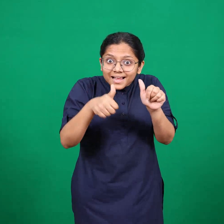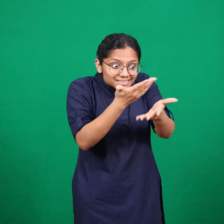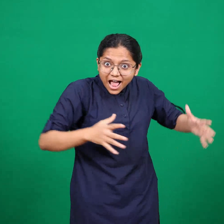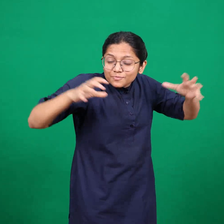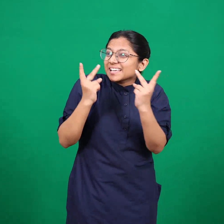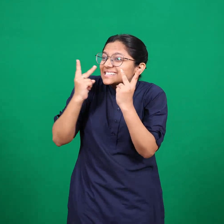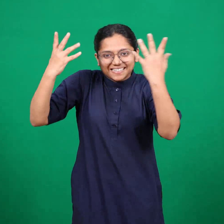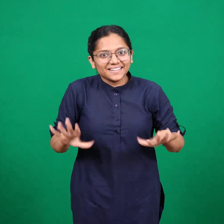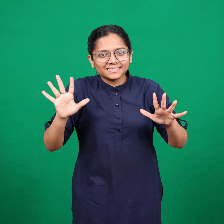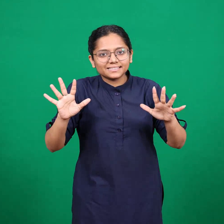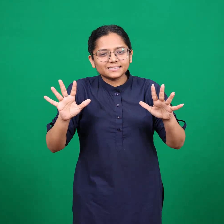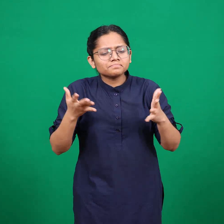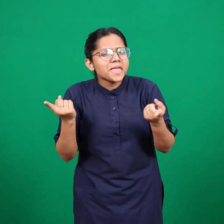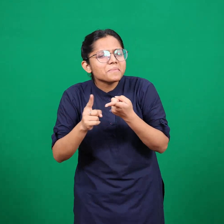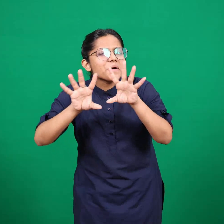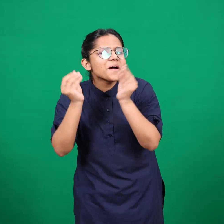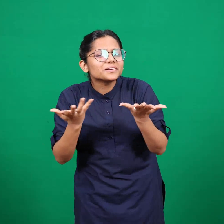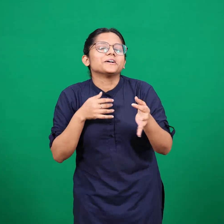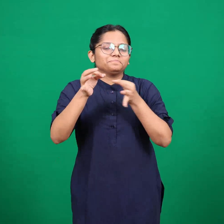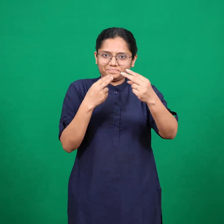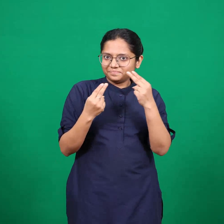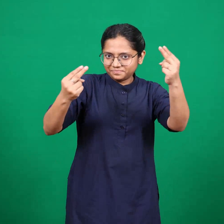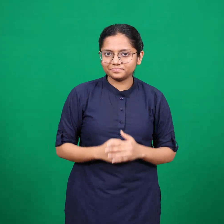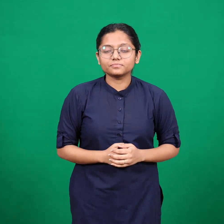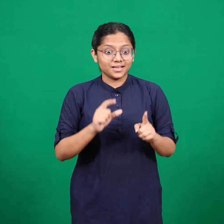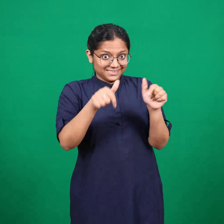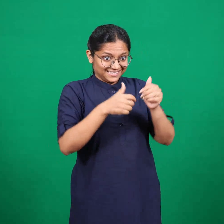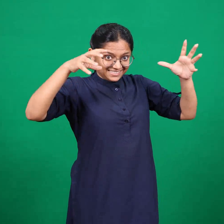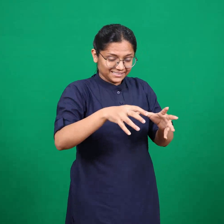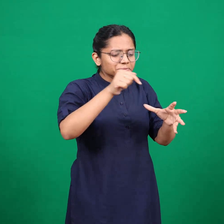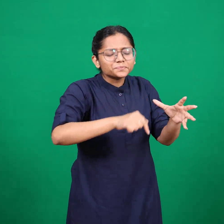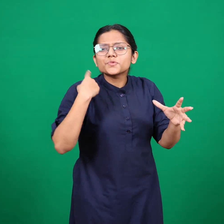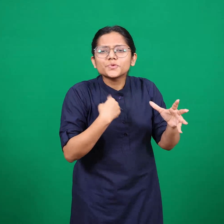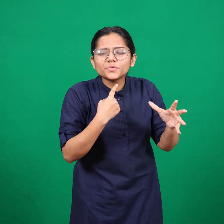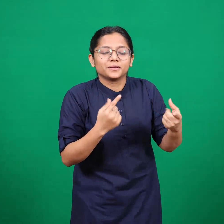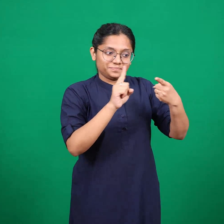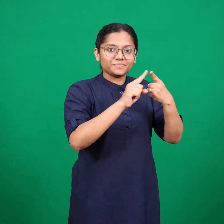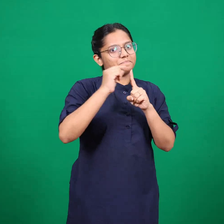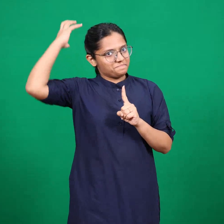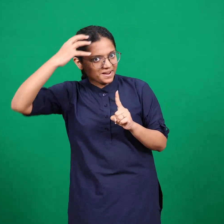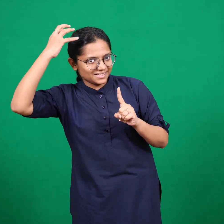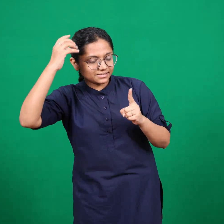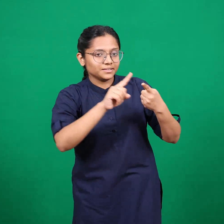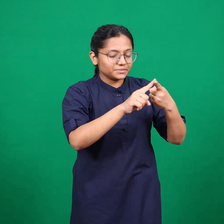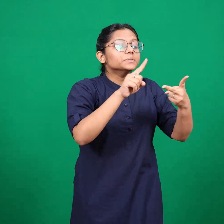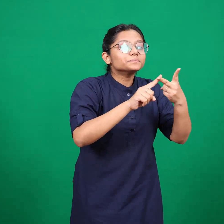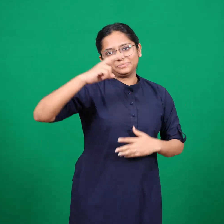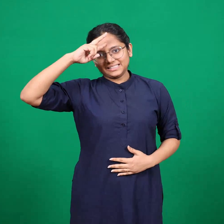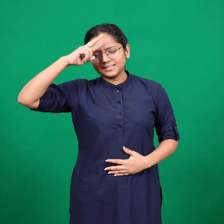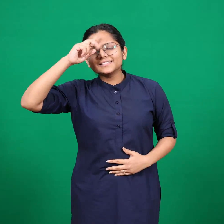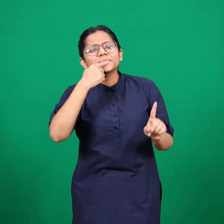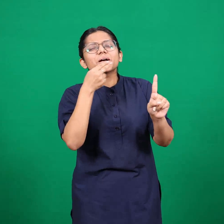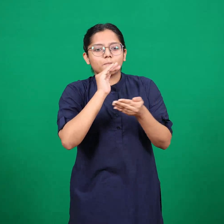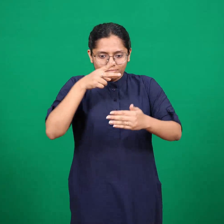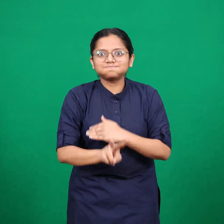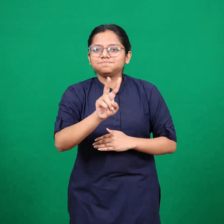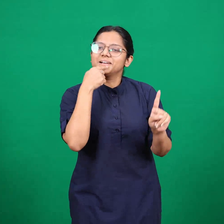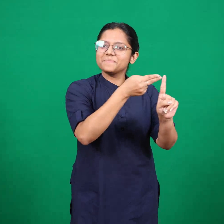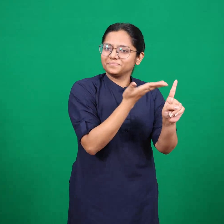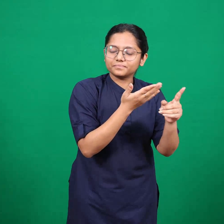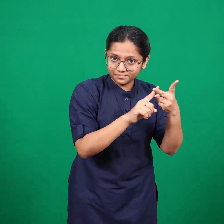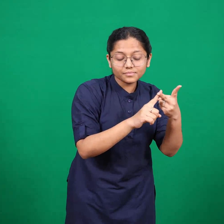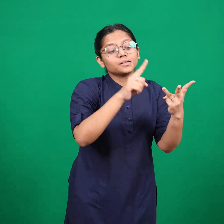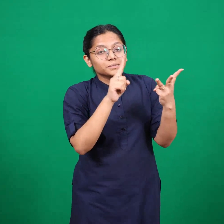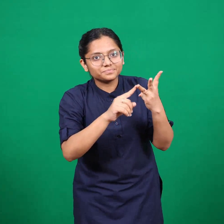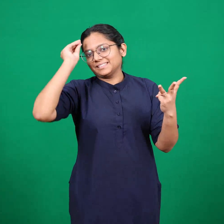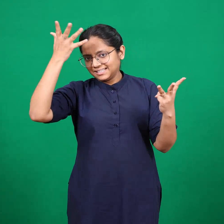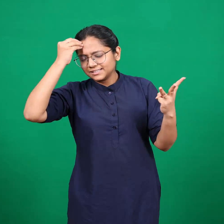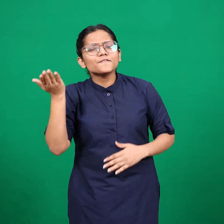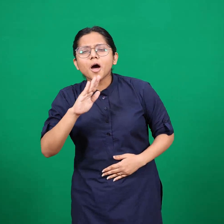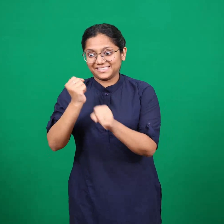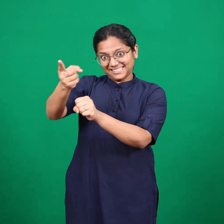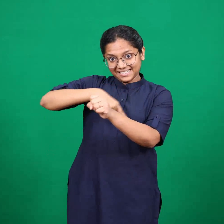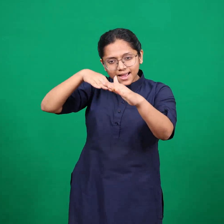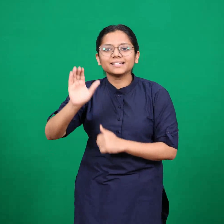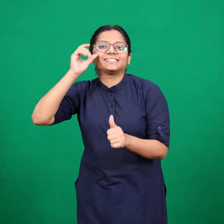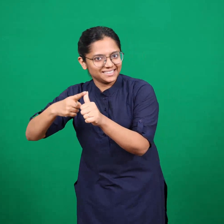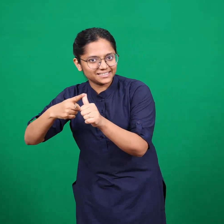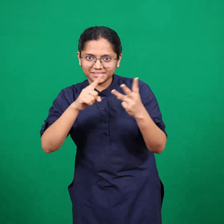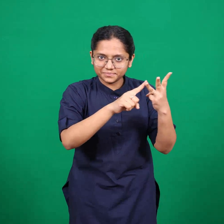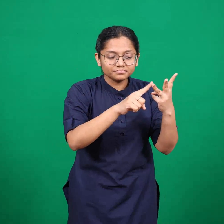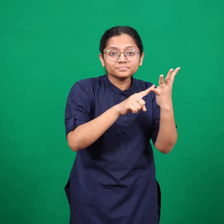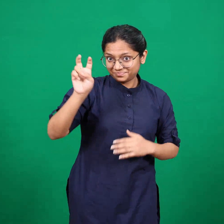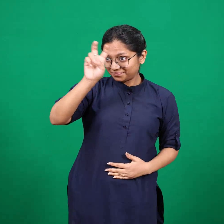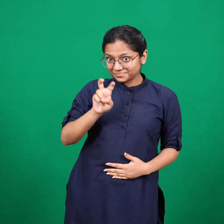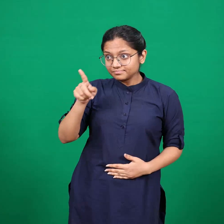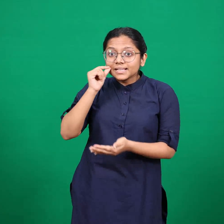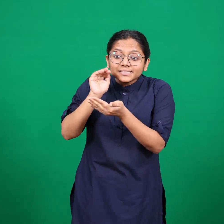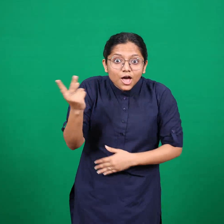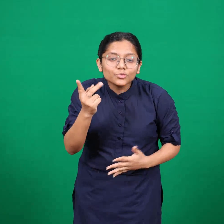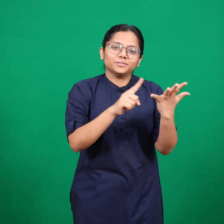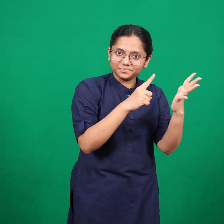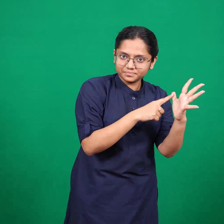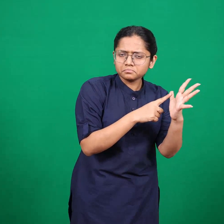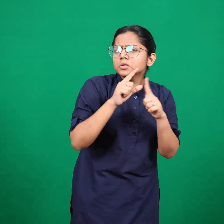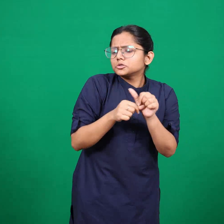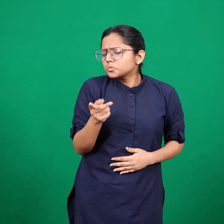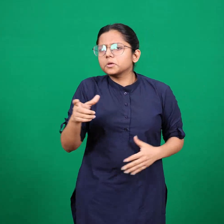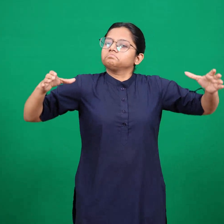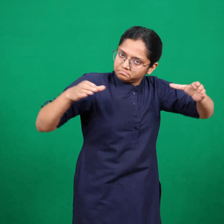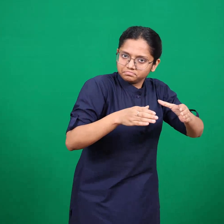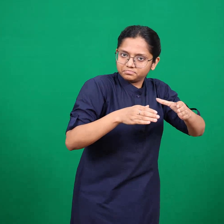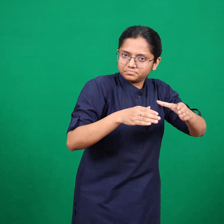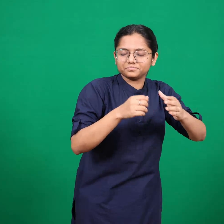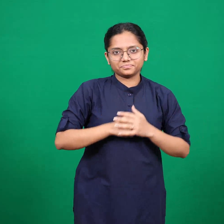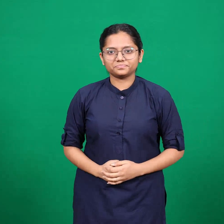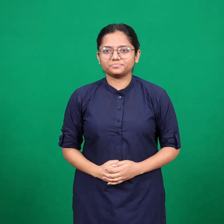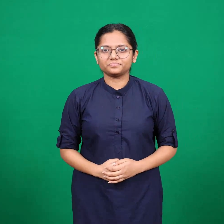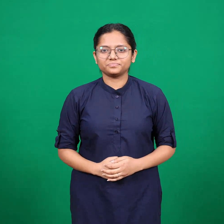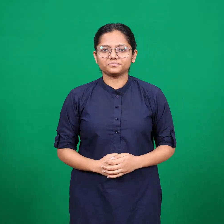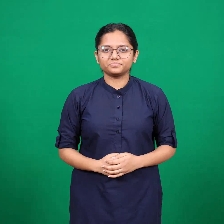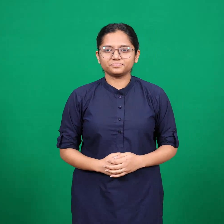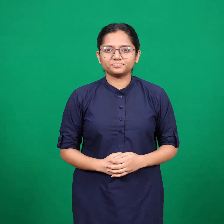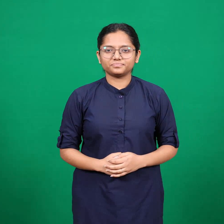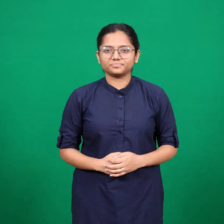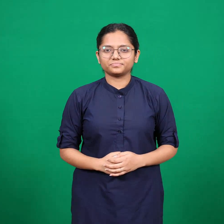He made Himself known in this way: Simon Peter, Thomas called Didymus, Nathanael from Cana in Galilee, the sons of Zebedee, and two other disciples were together.